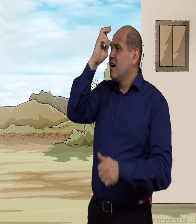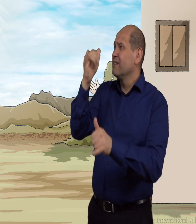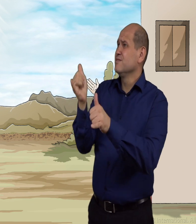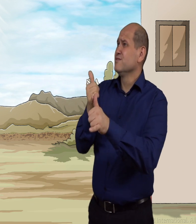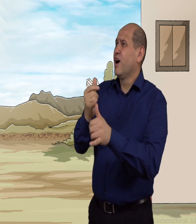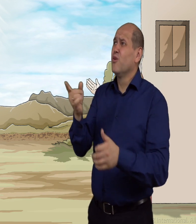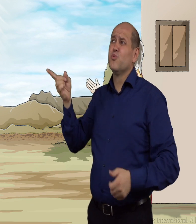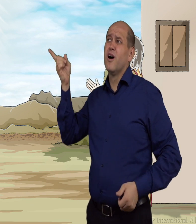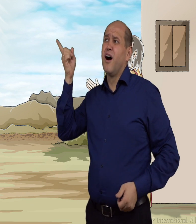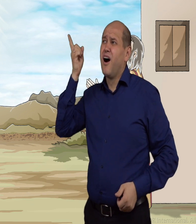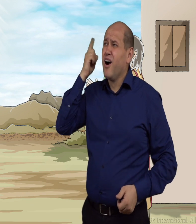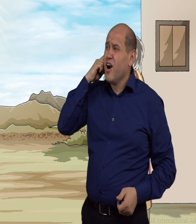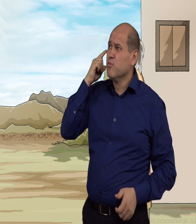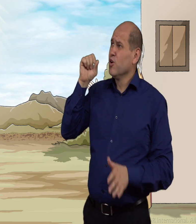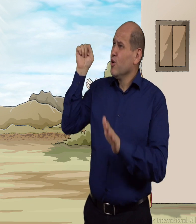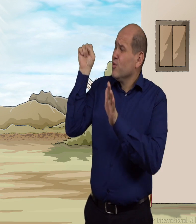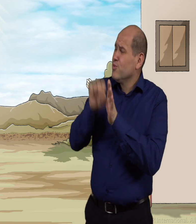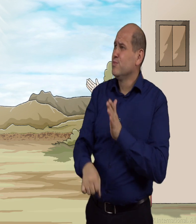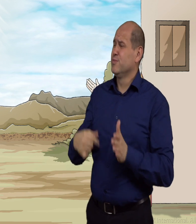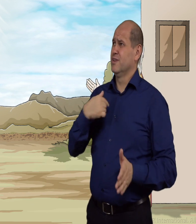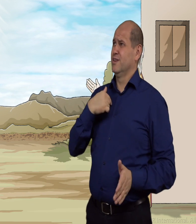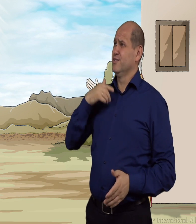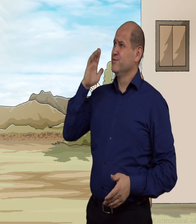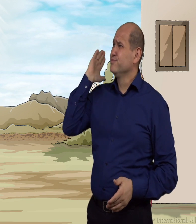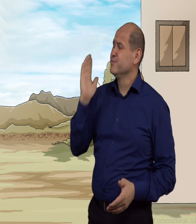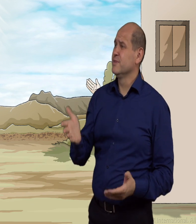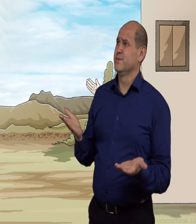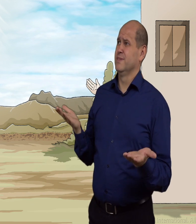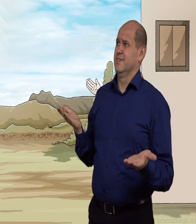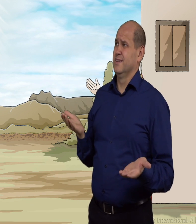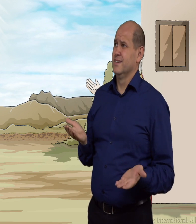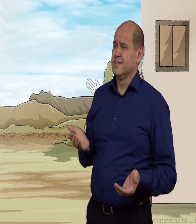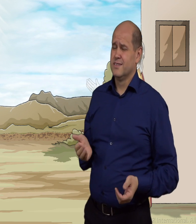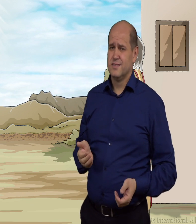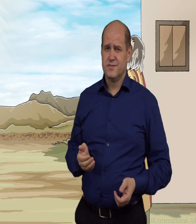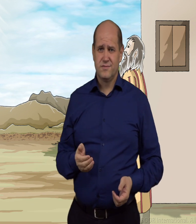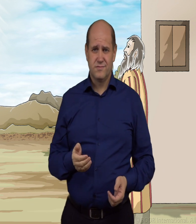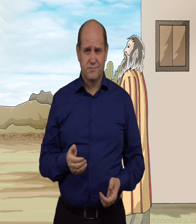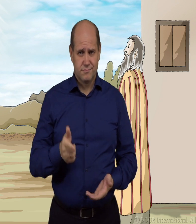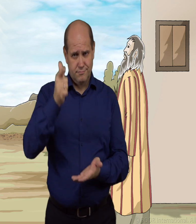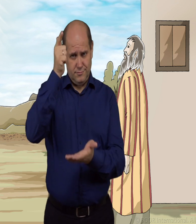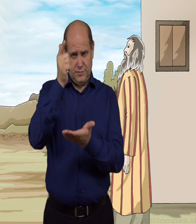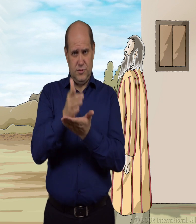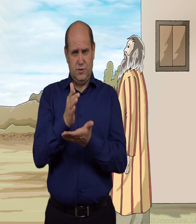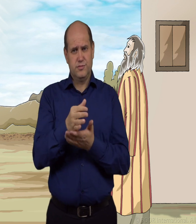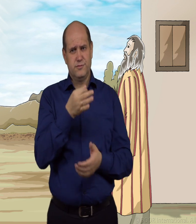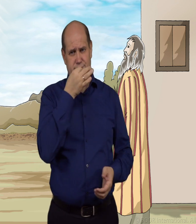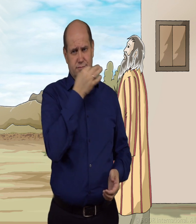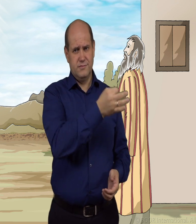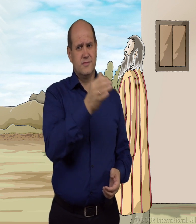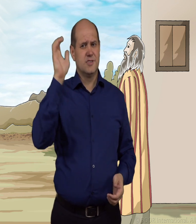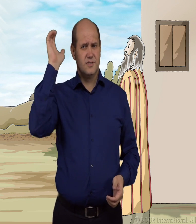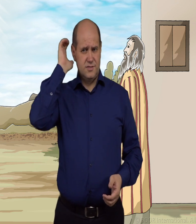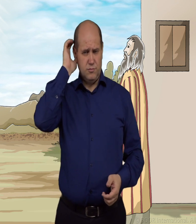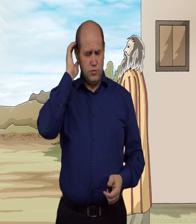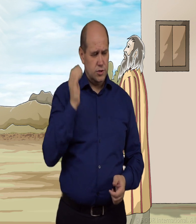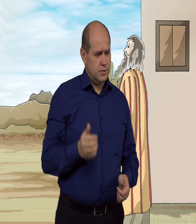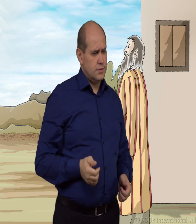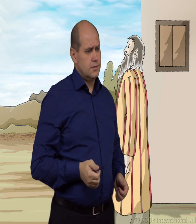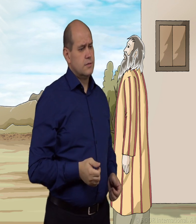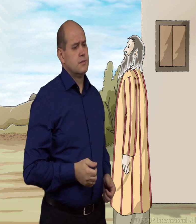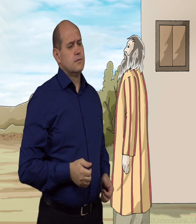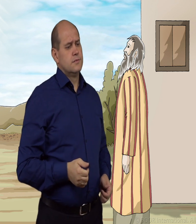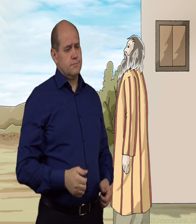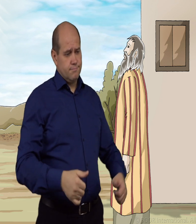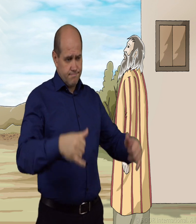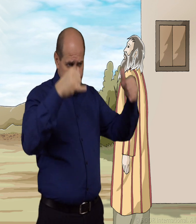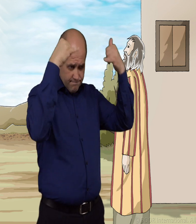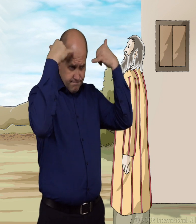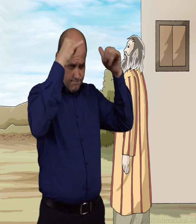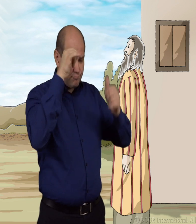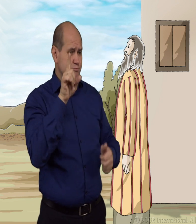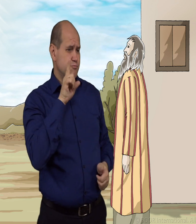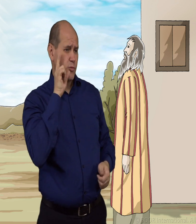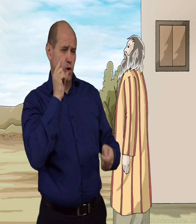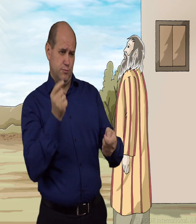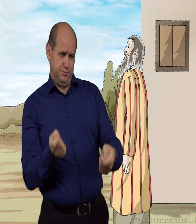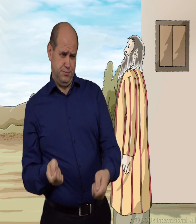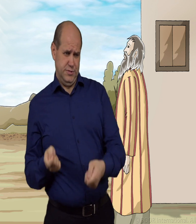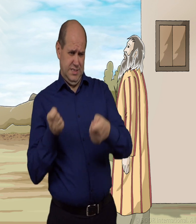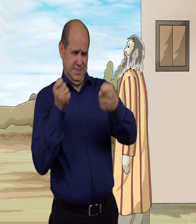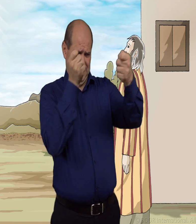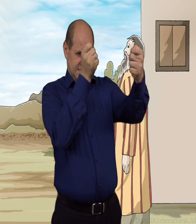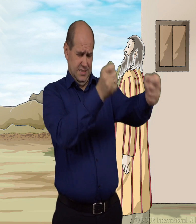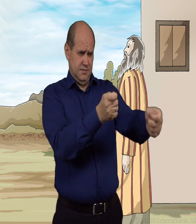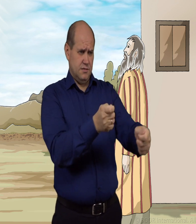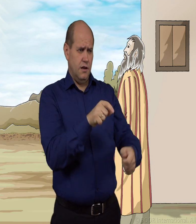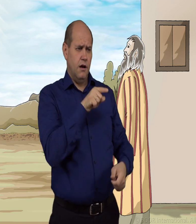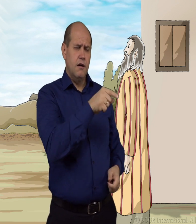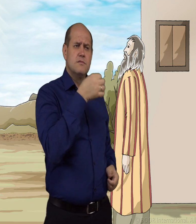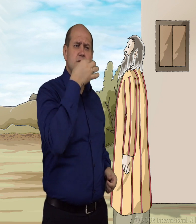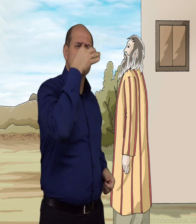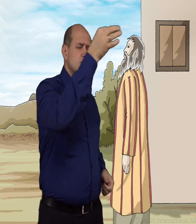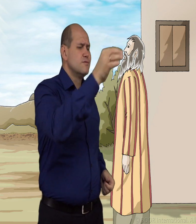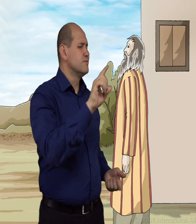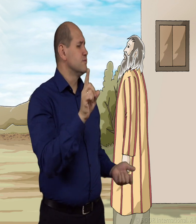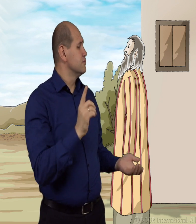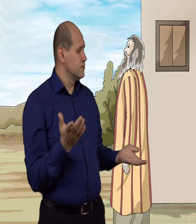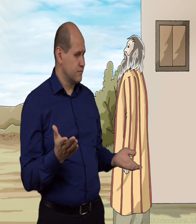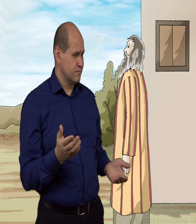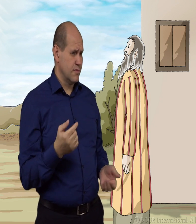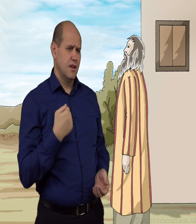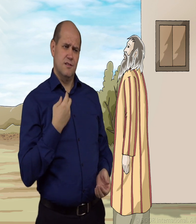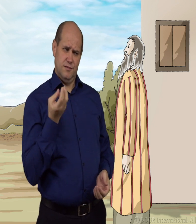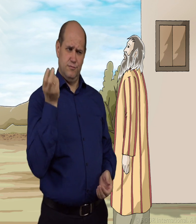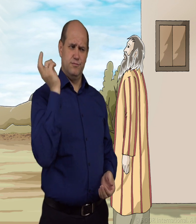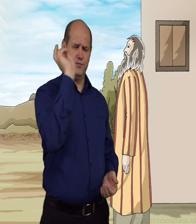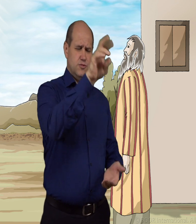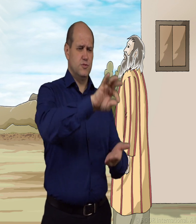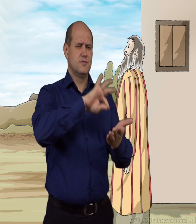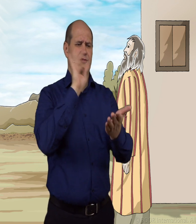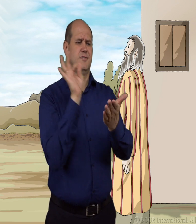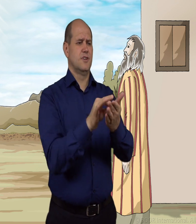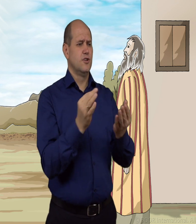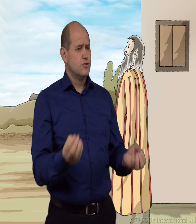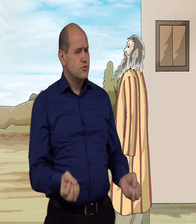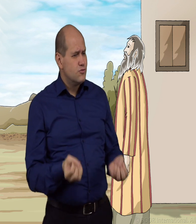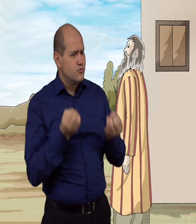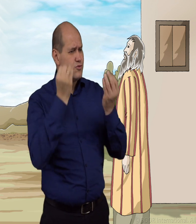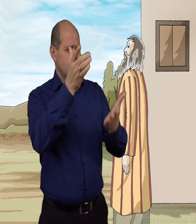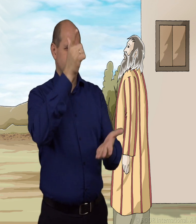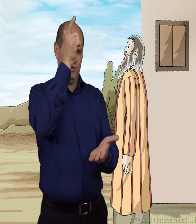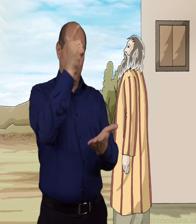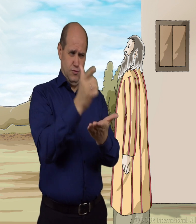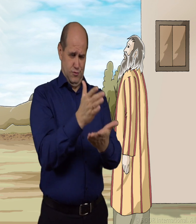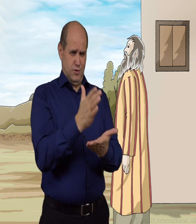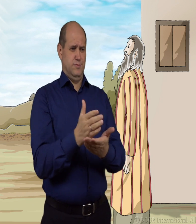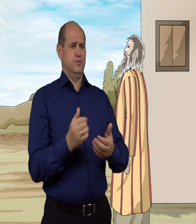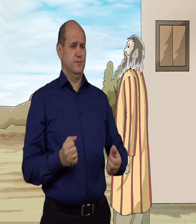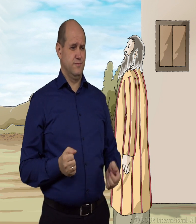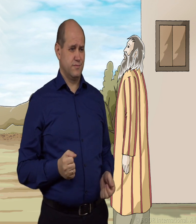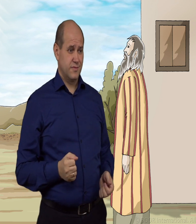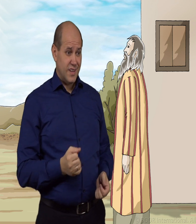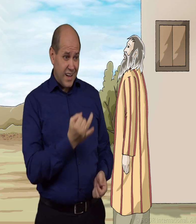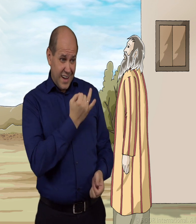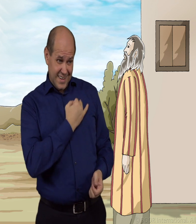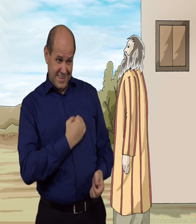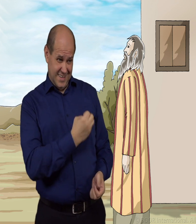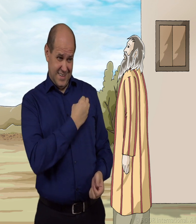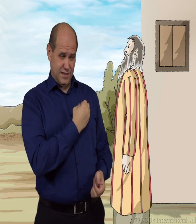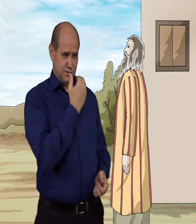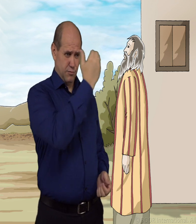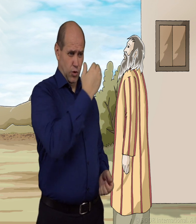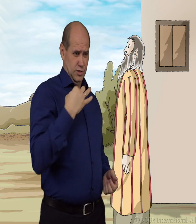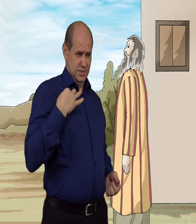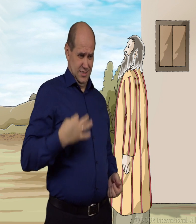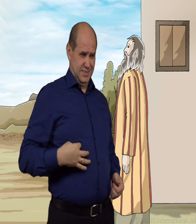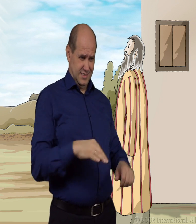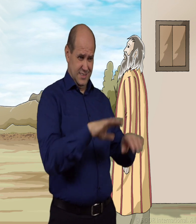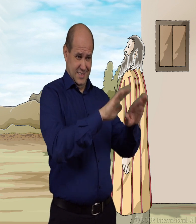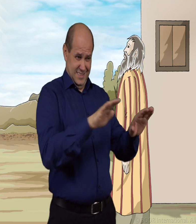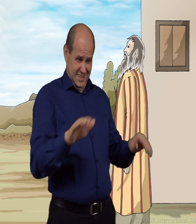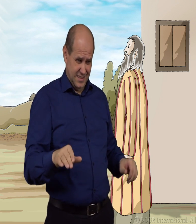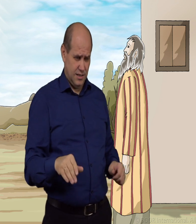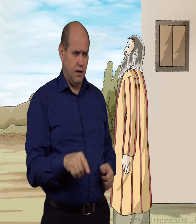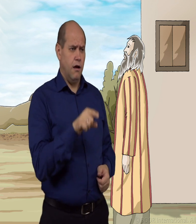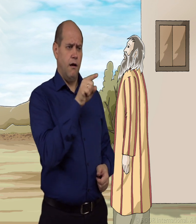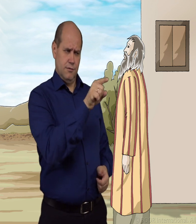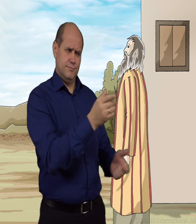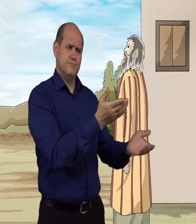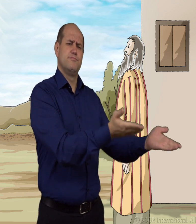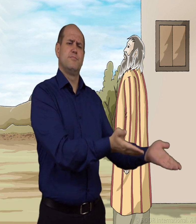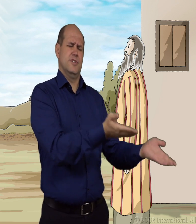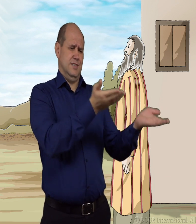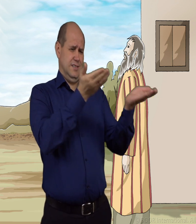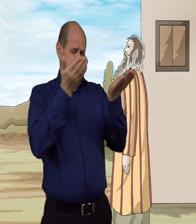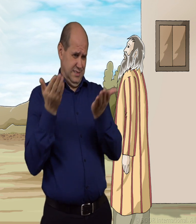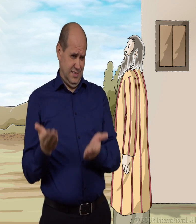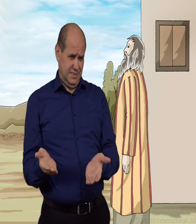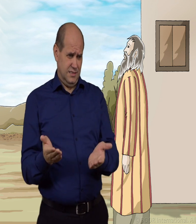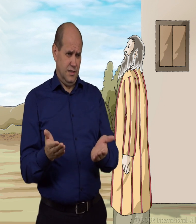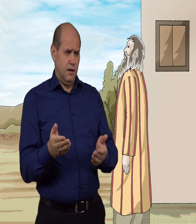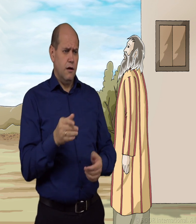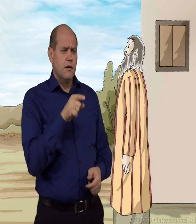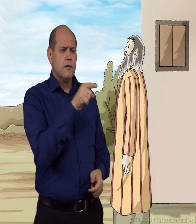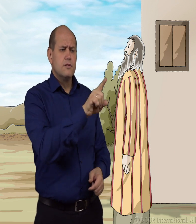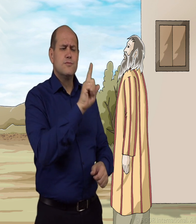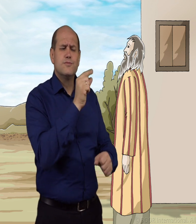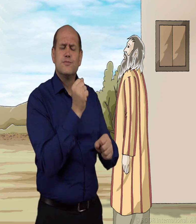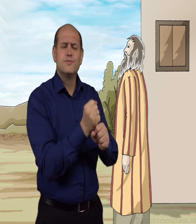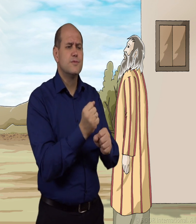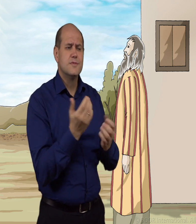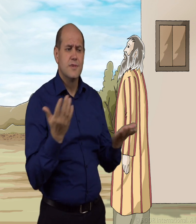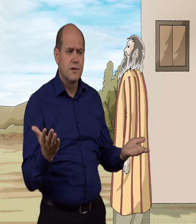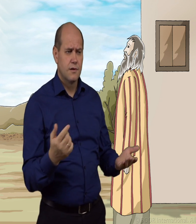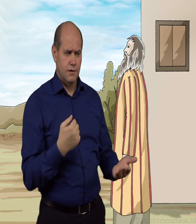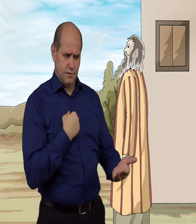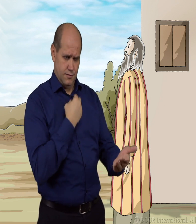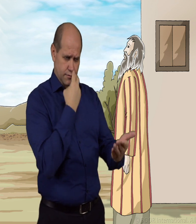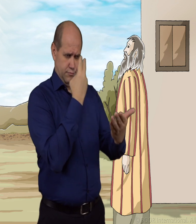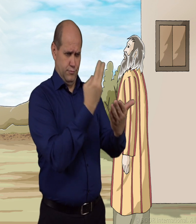The LORD answered, “Take a heifer with you and say, ‘I have come to sacrifice to the LORD.’